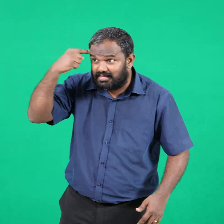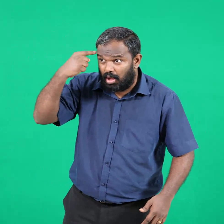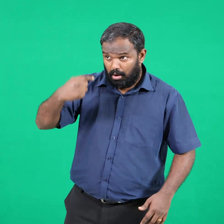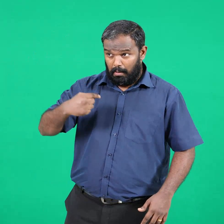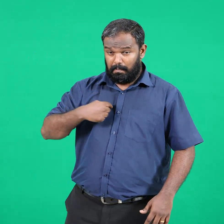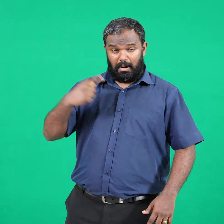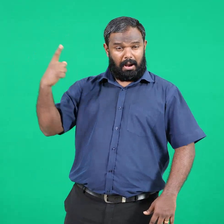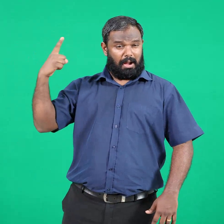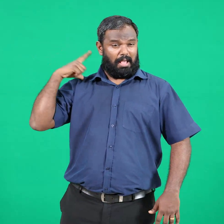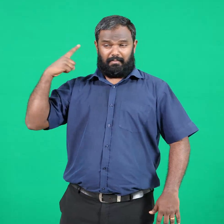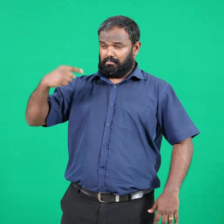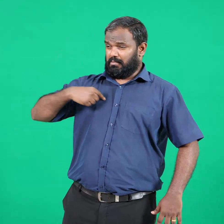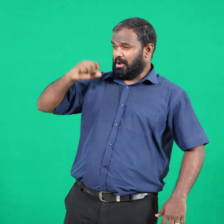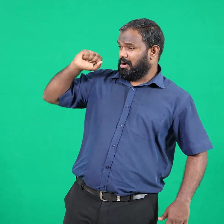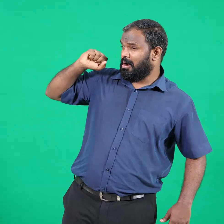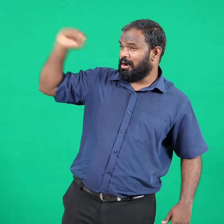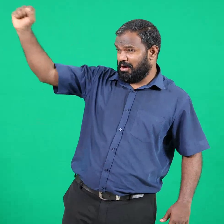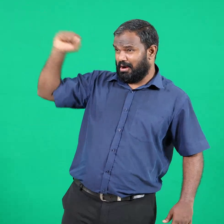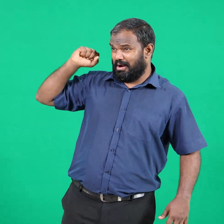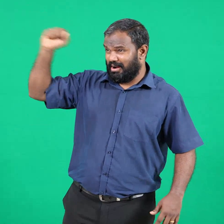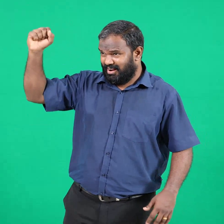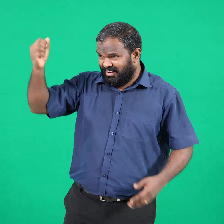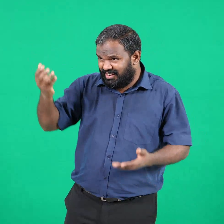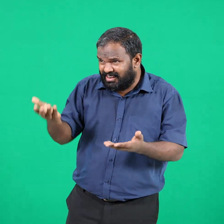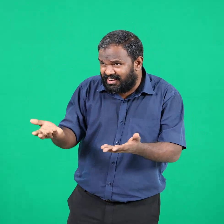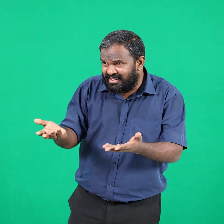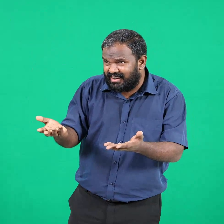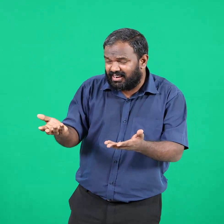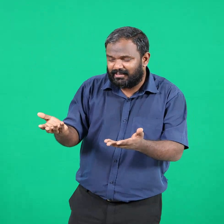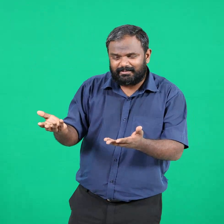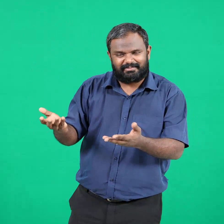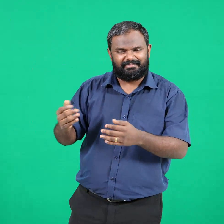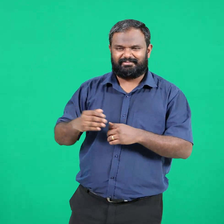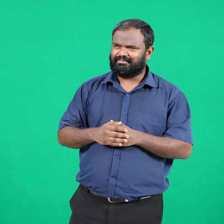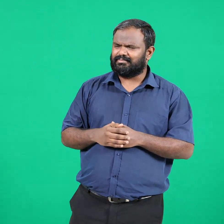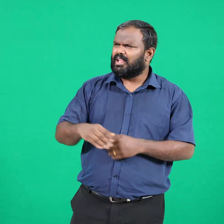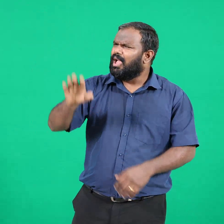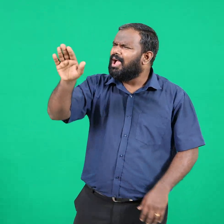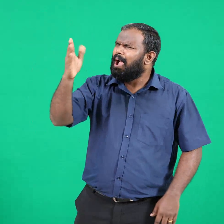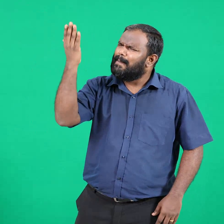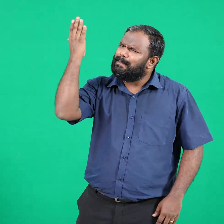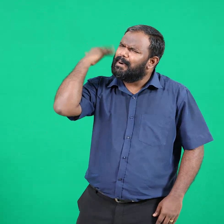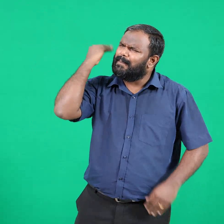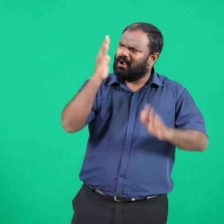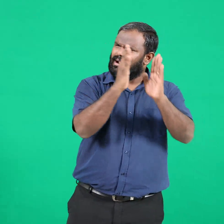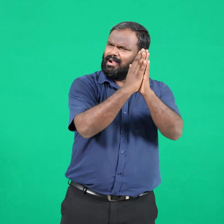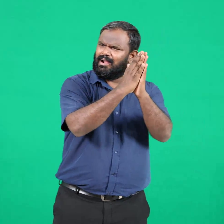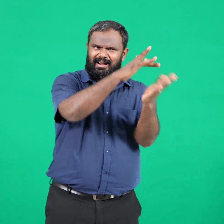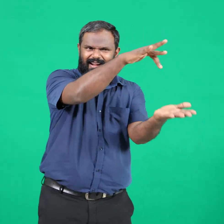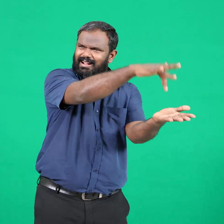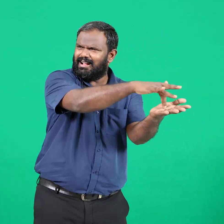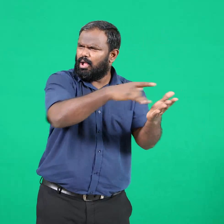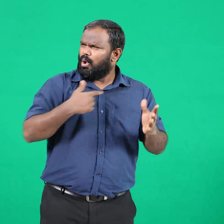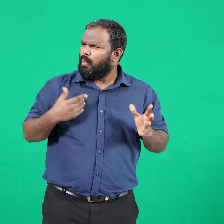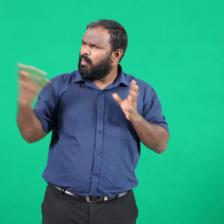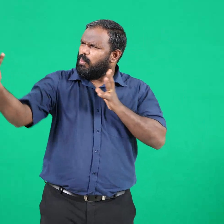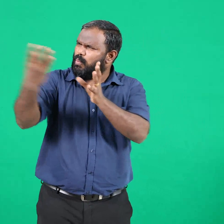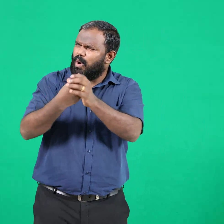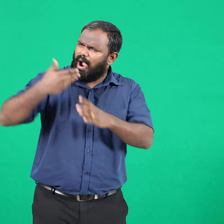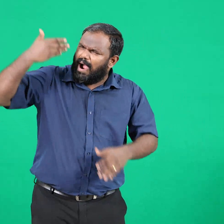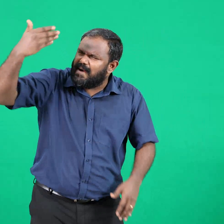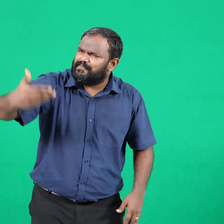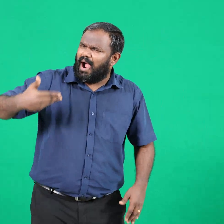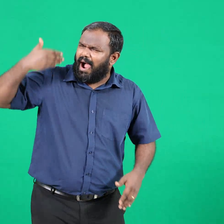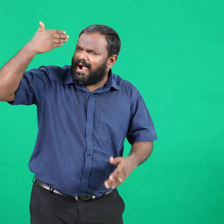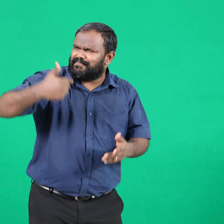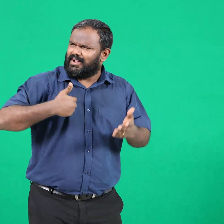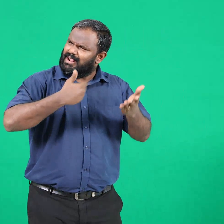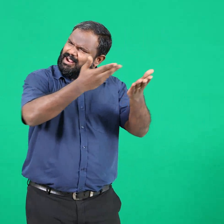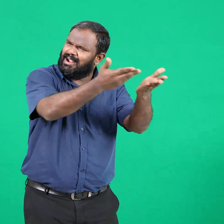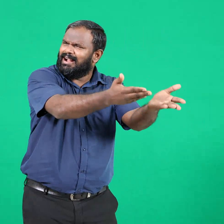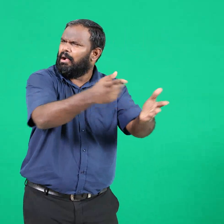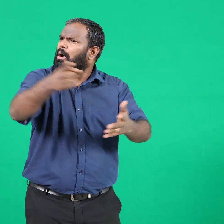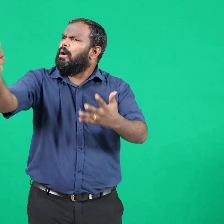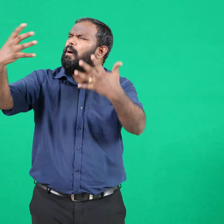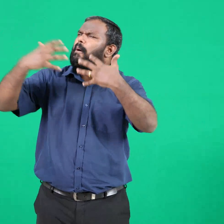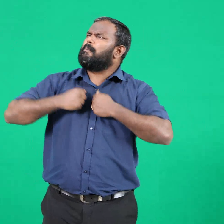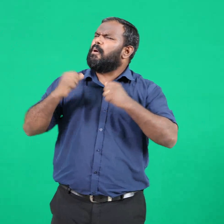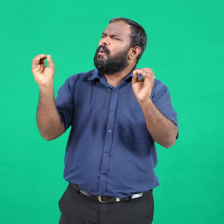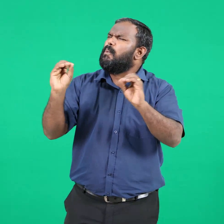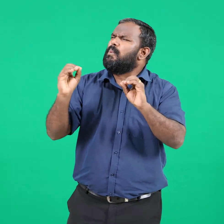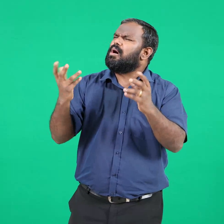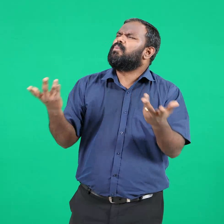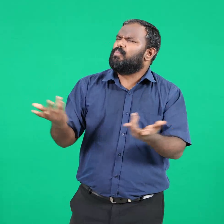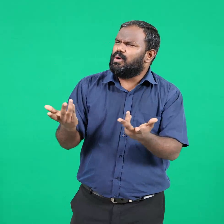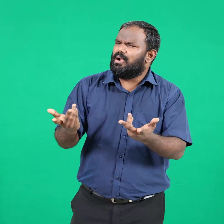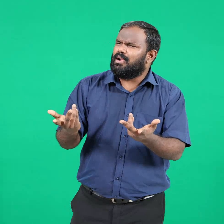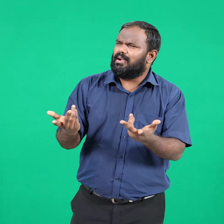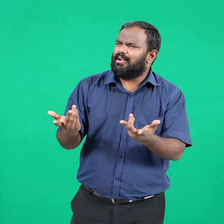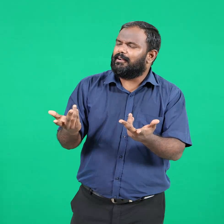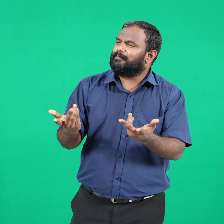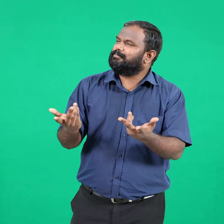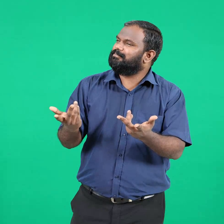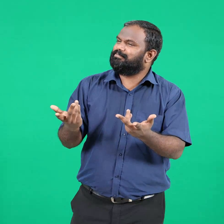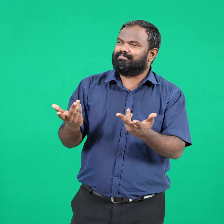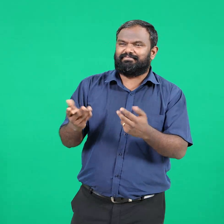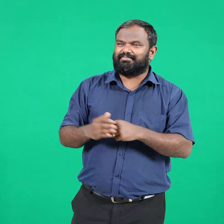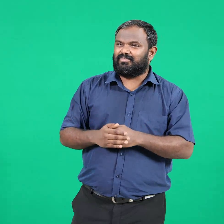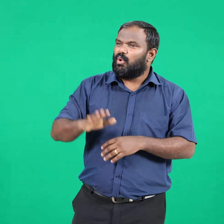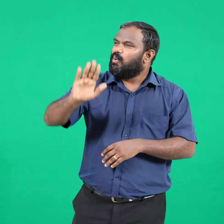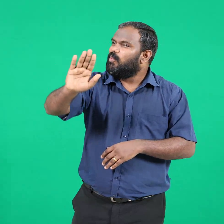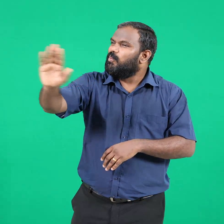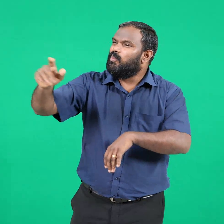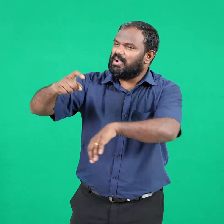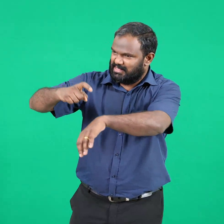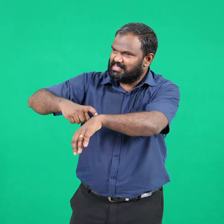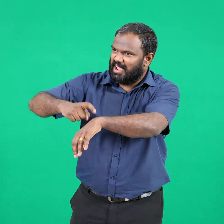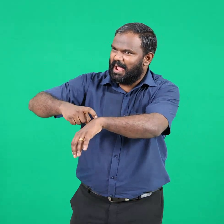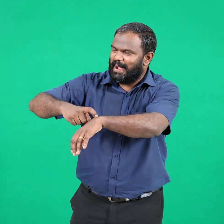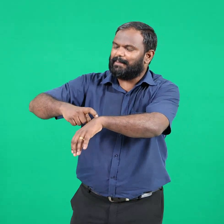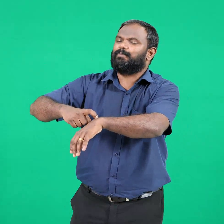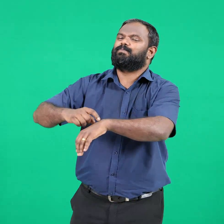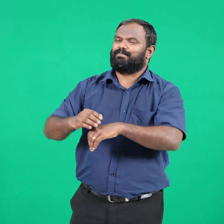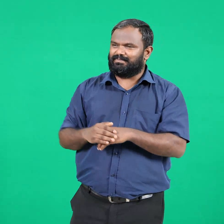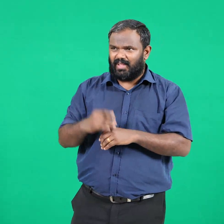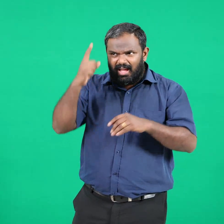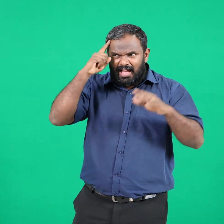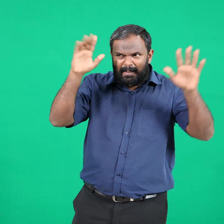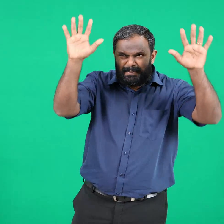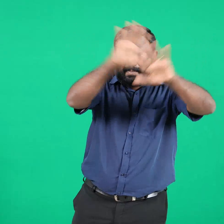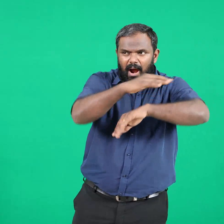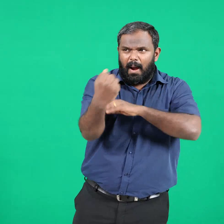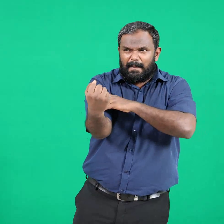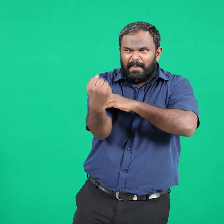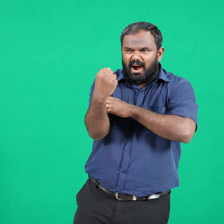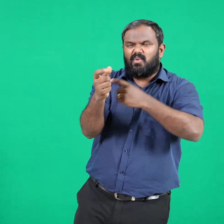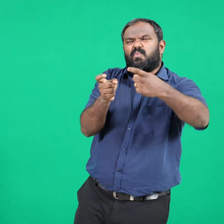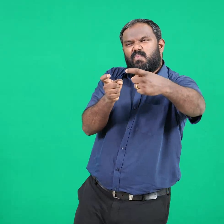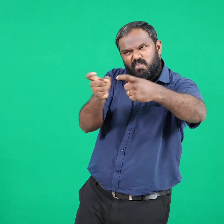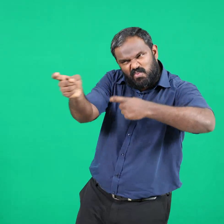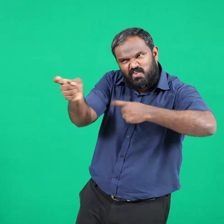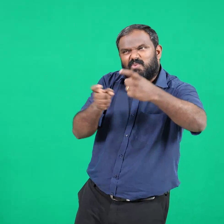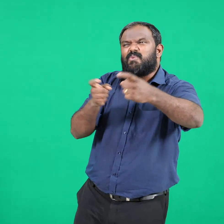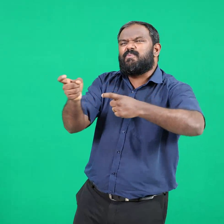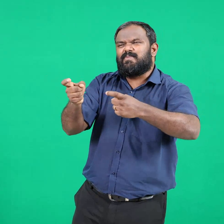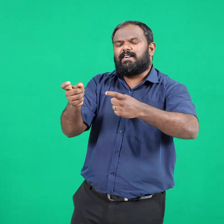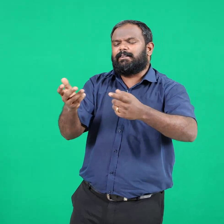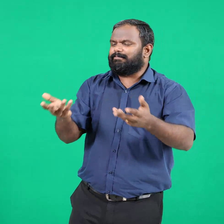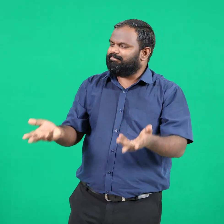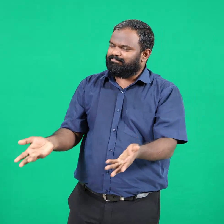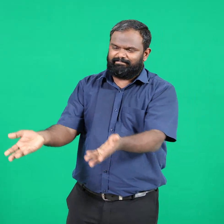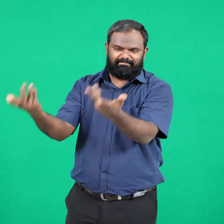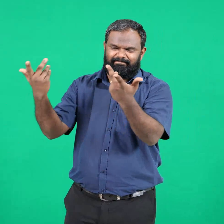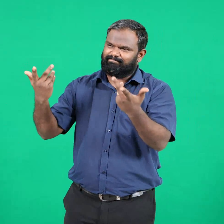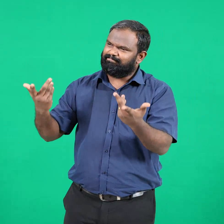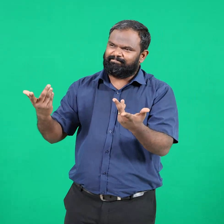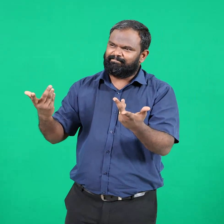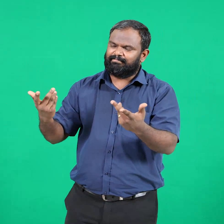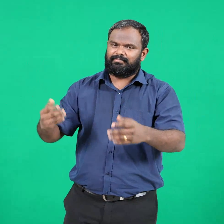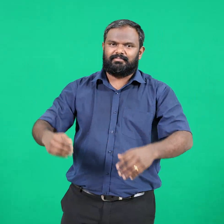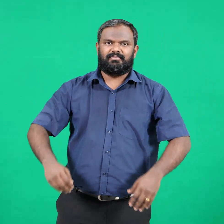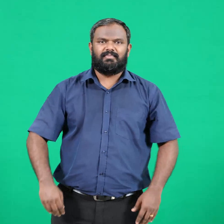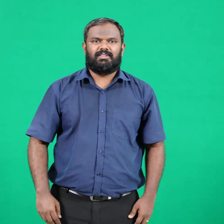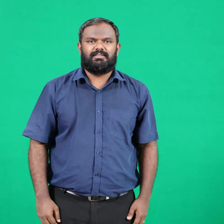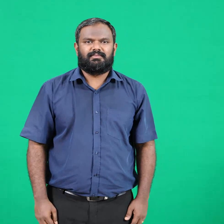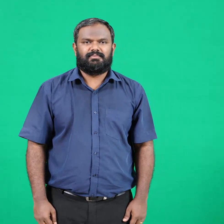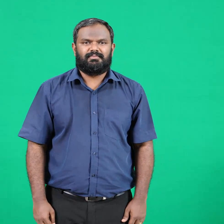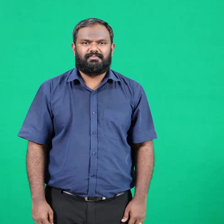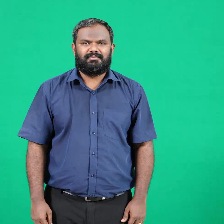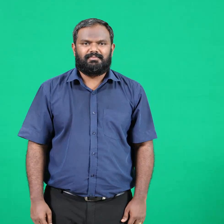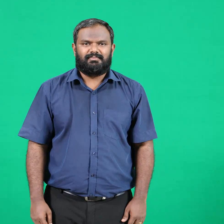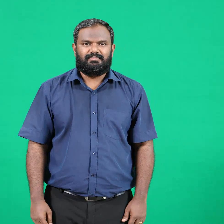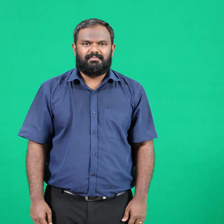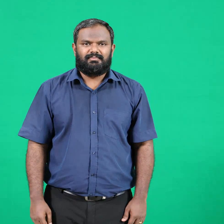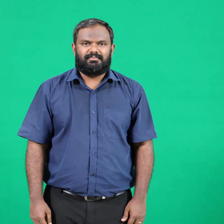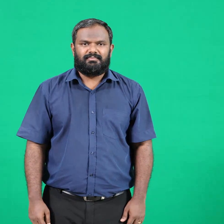Every day I was with you in the temple courts, and you did not lay a hand on Me. But this hour belongs to you and to the power of darkness."